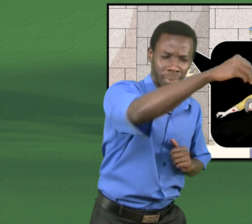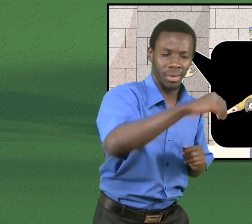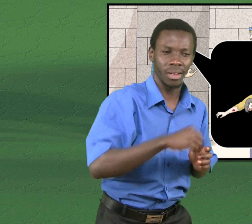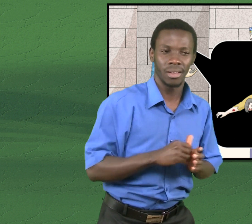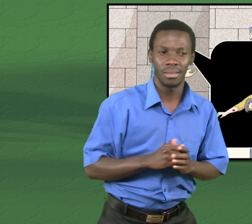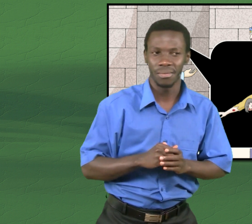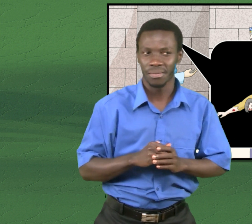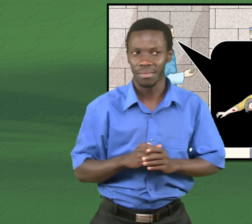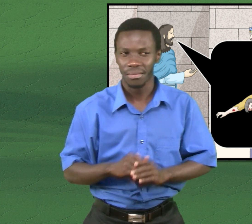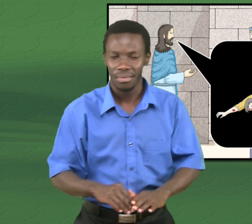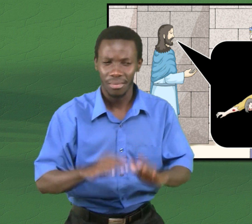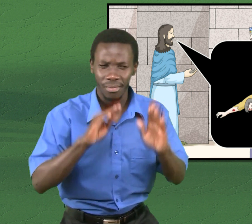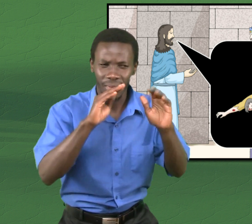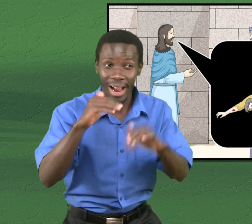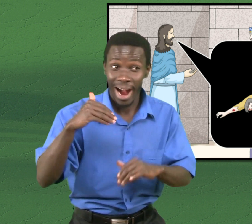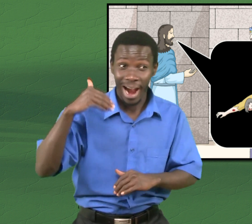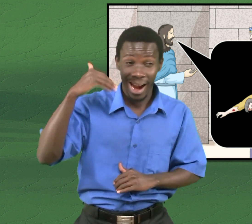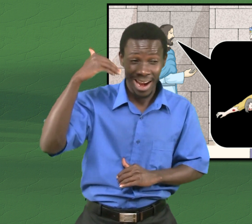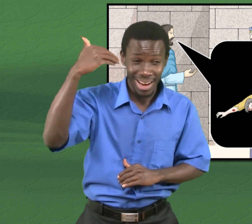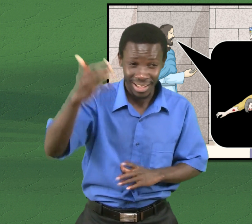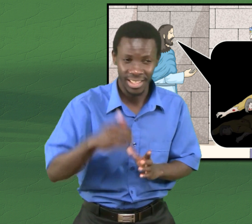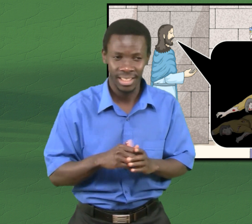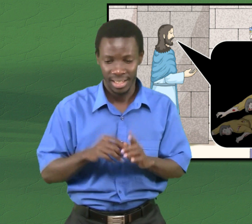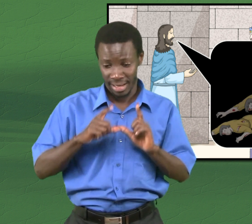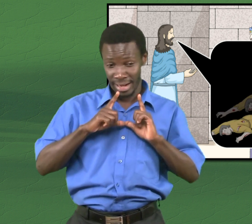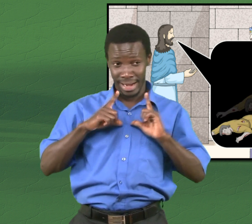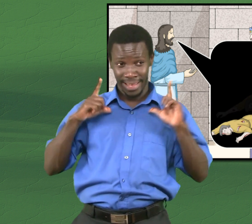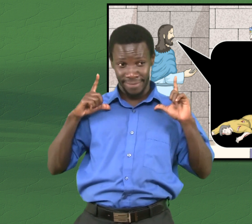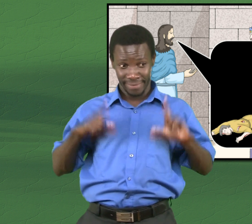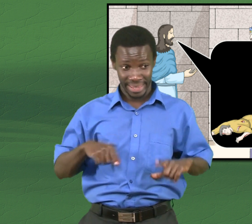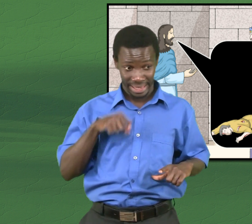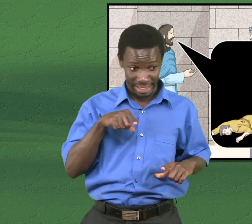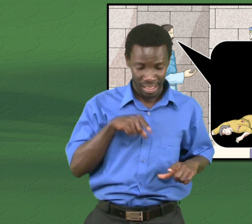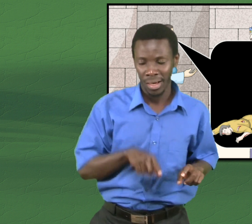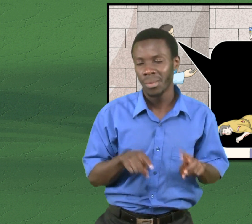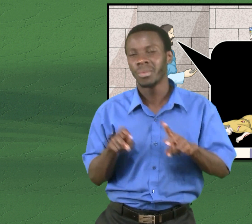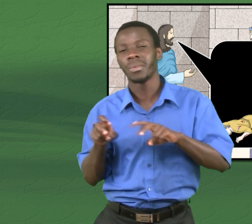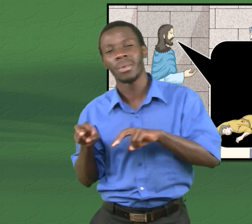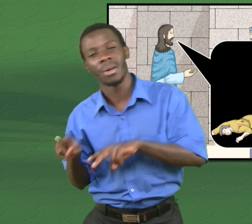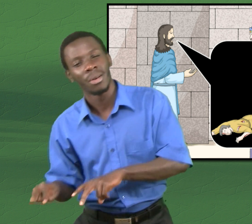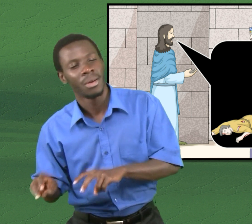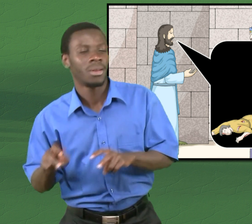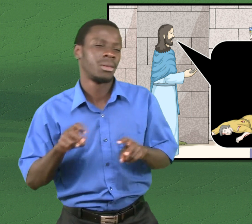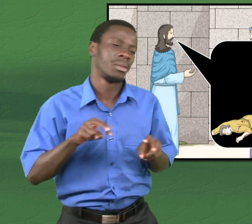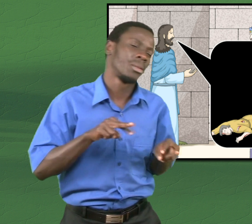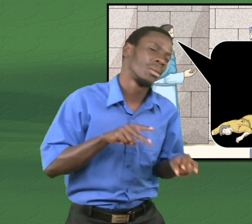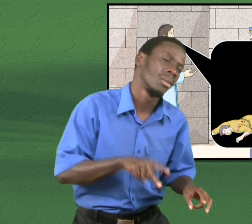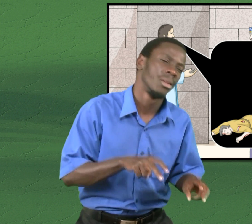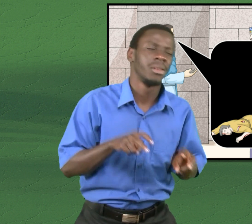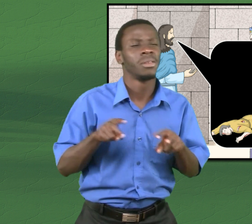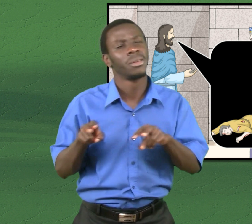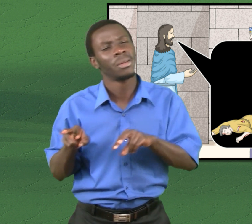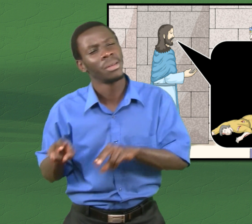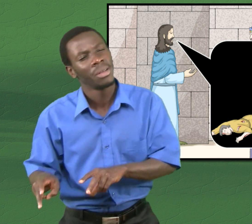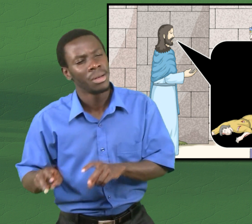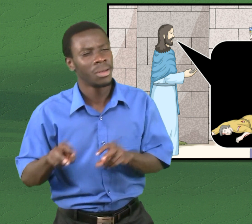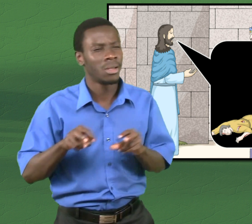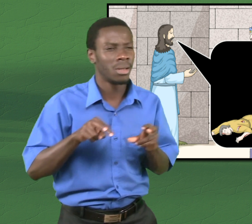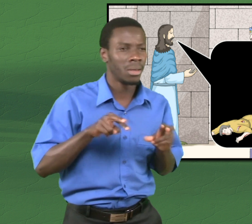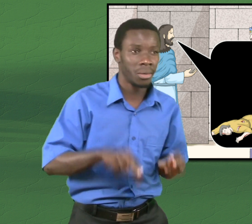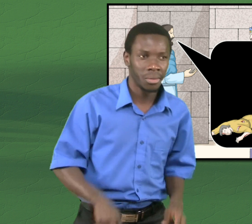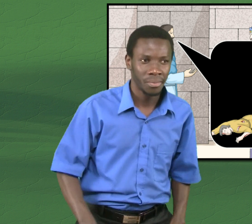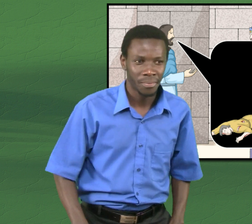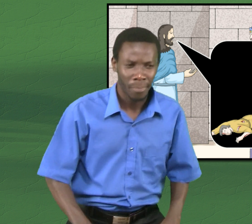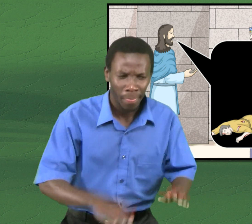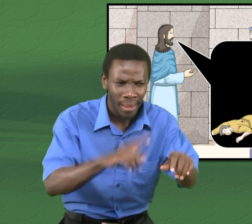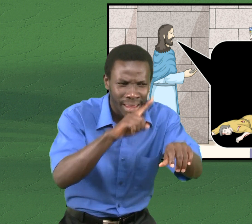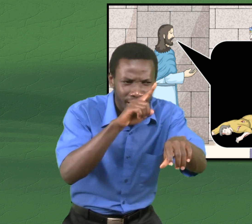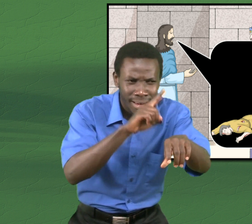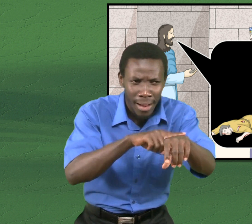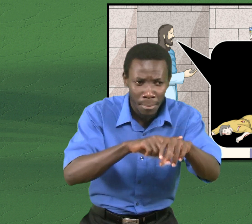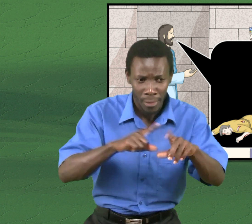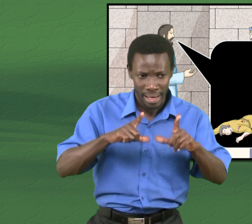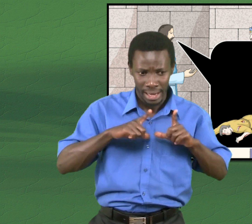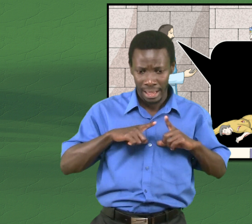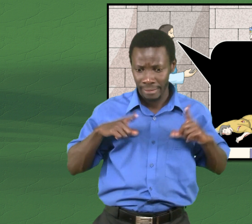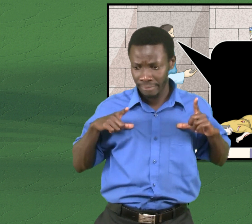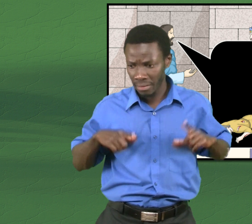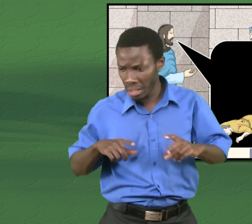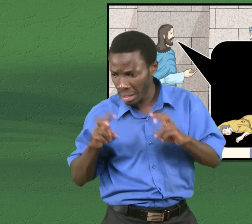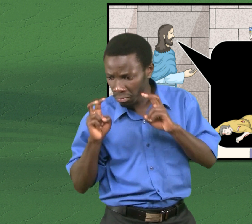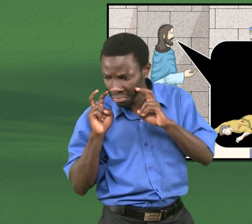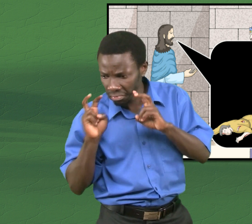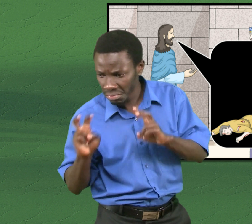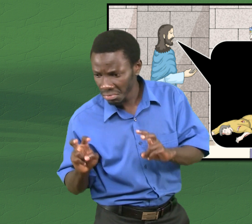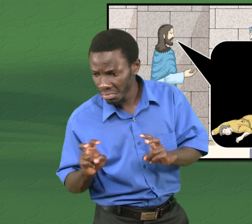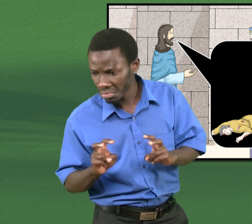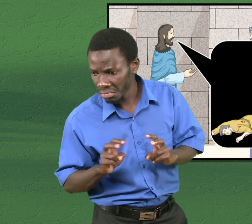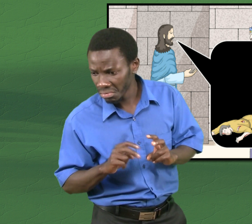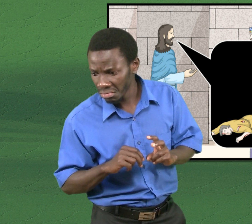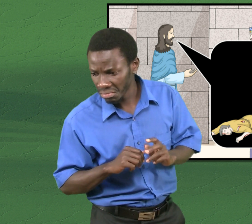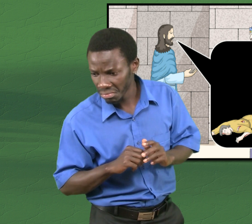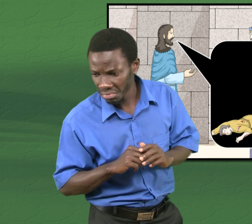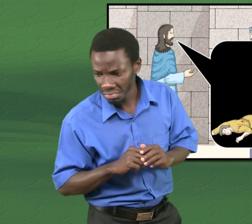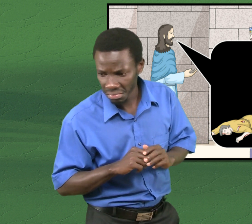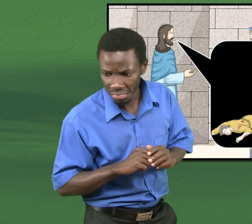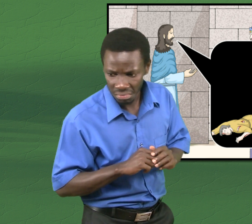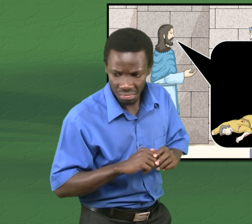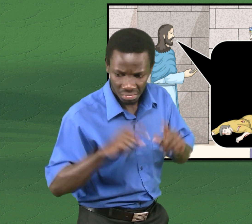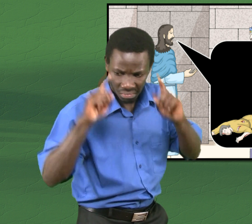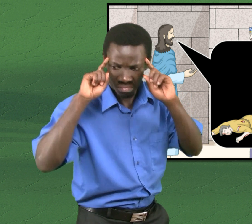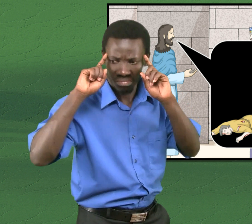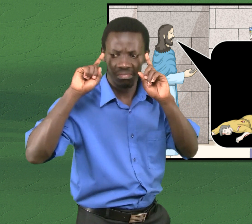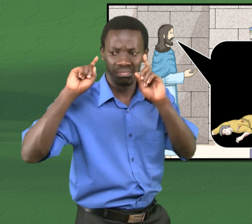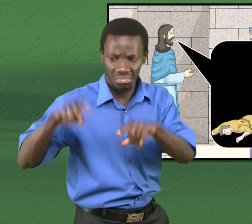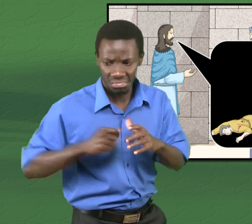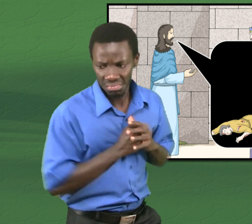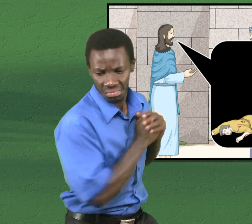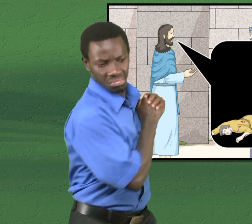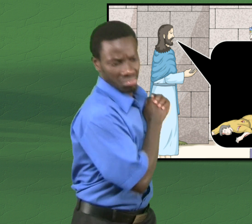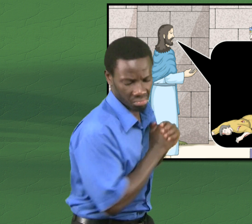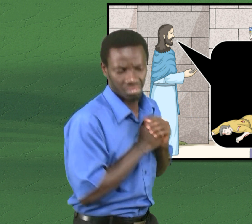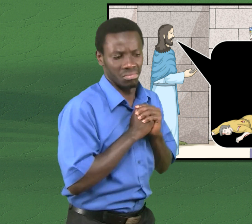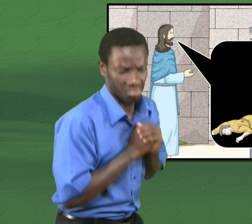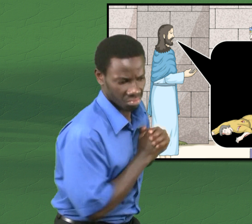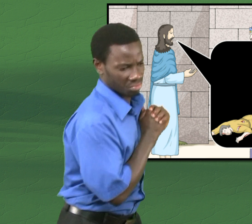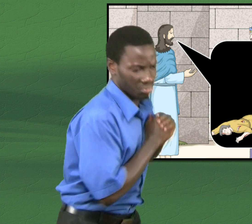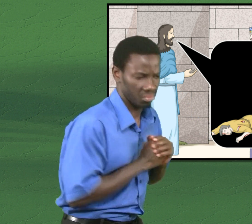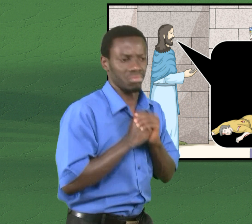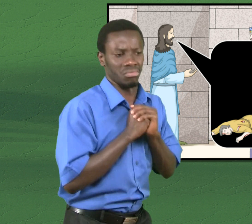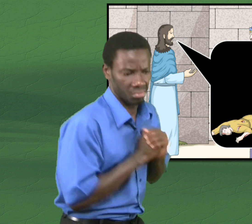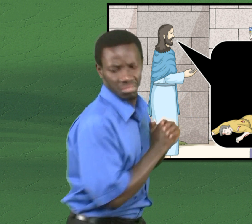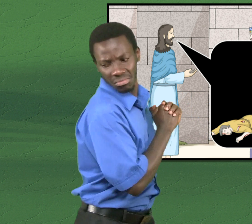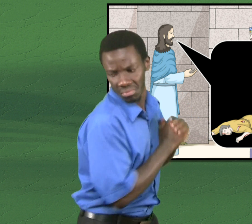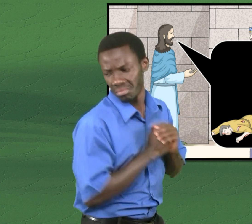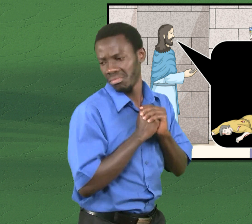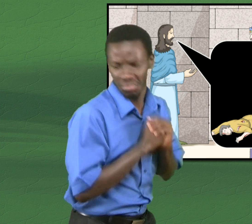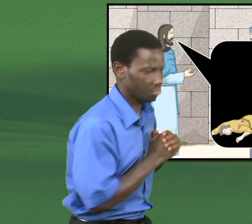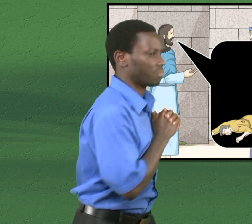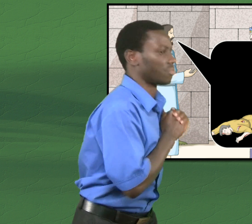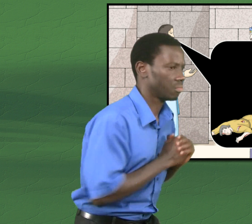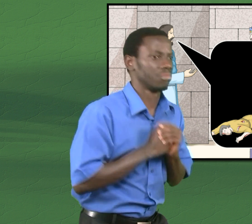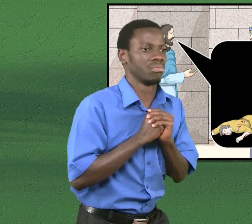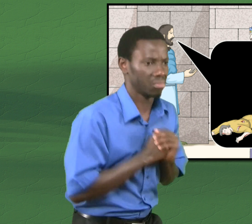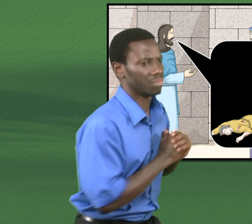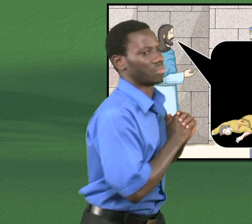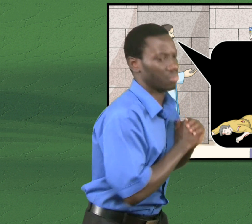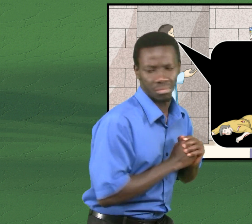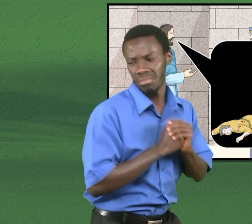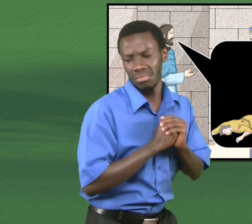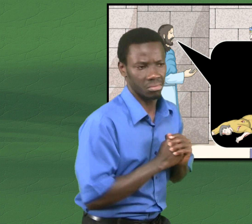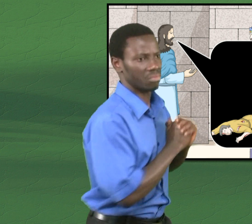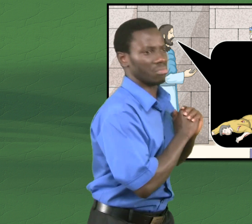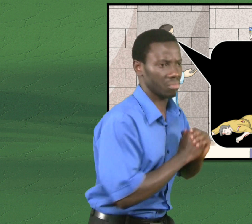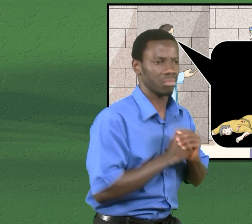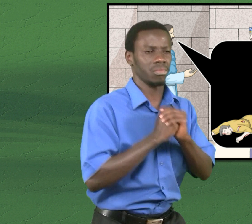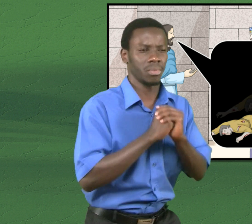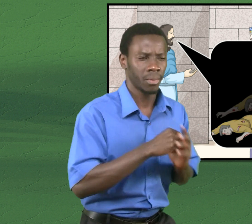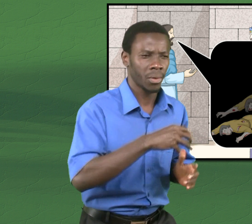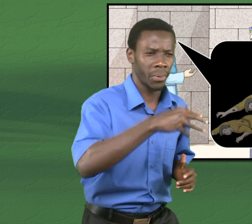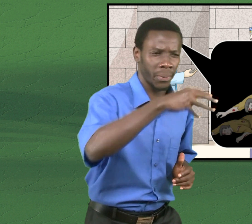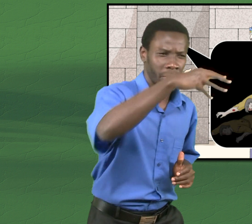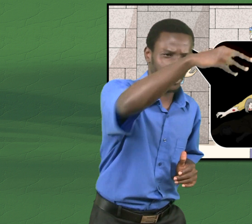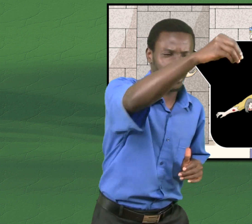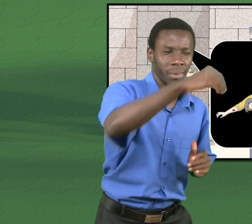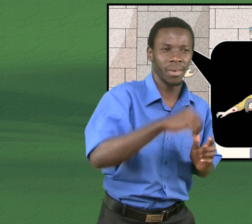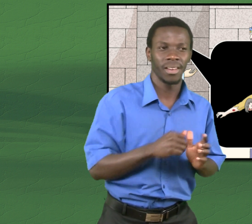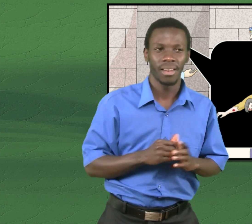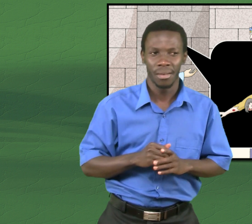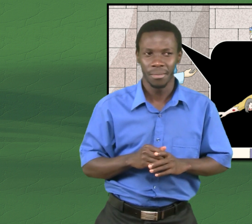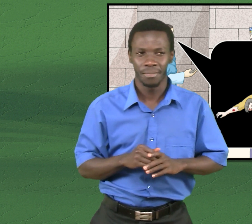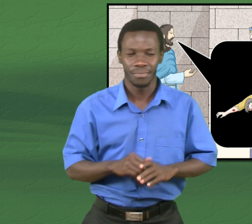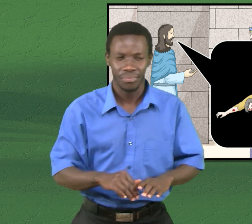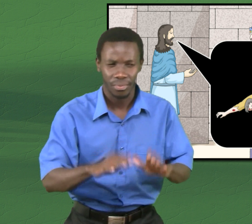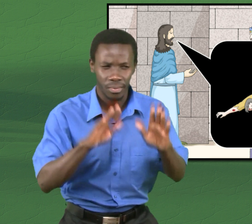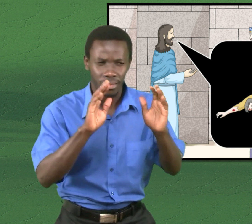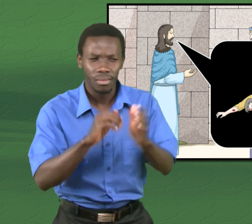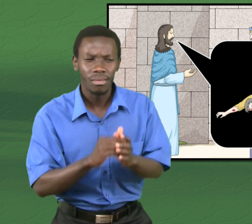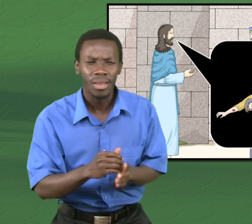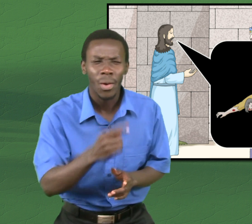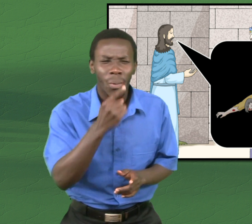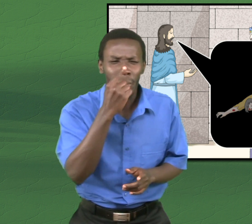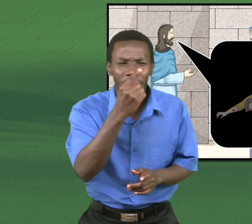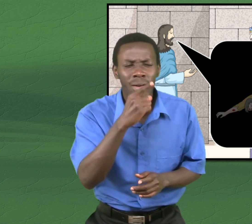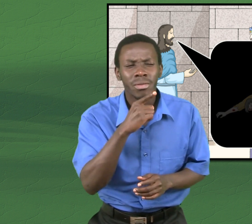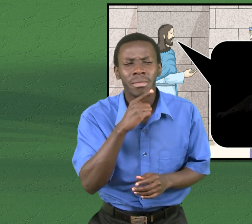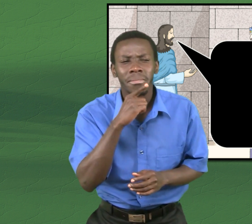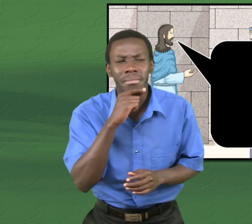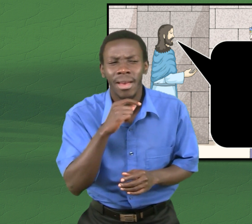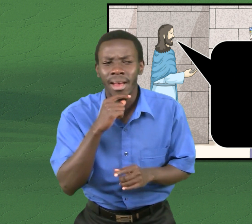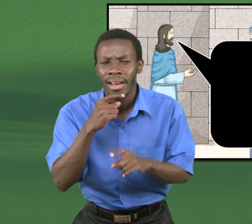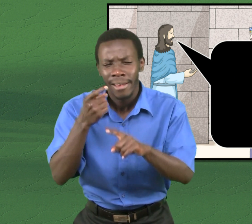So too, when a Levite came to that spot and saw him, he passed by on the other side.